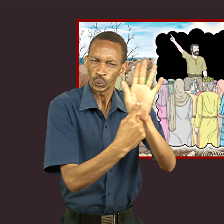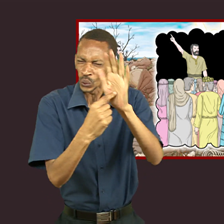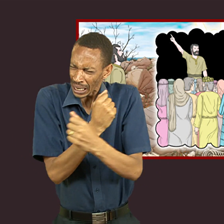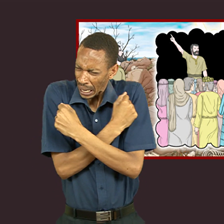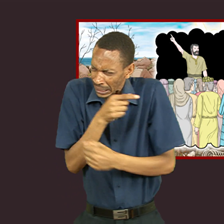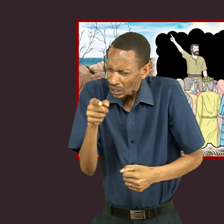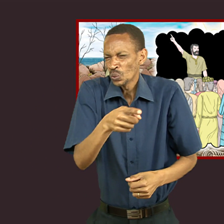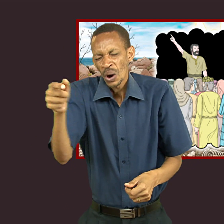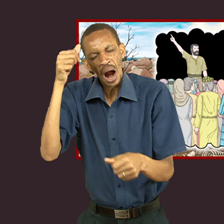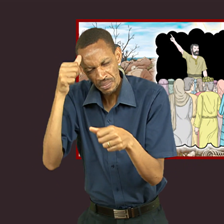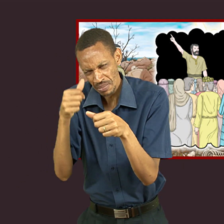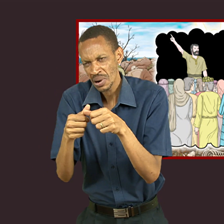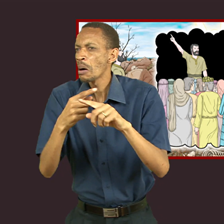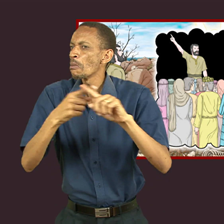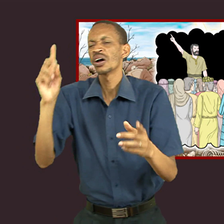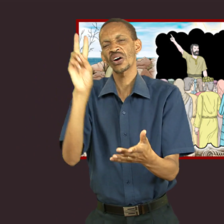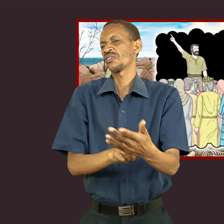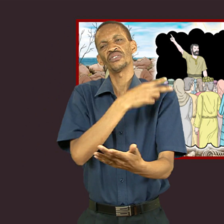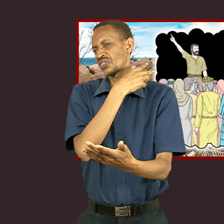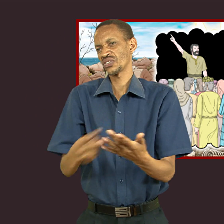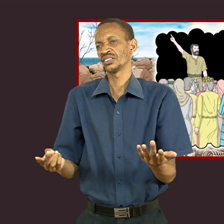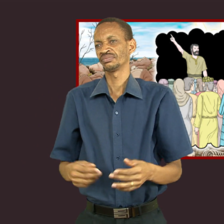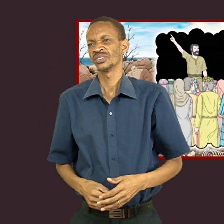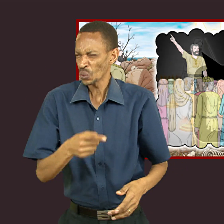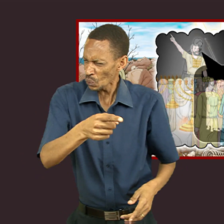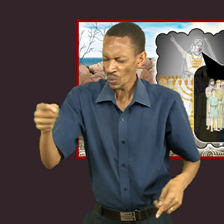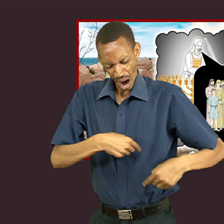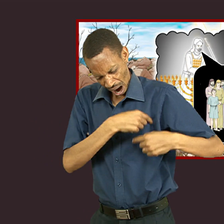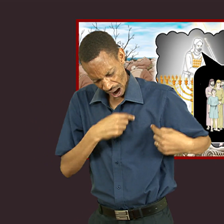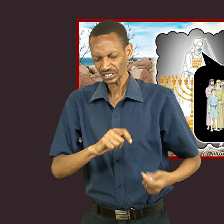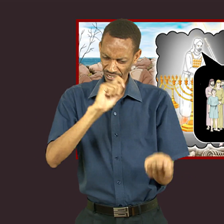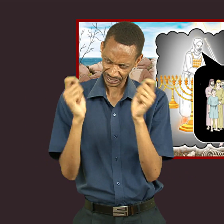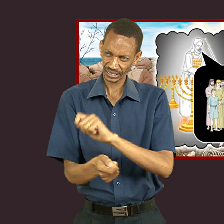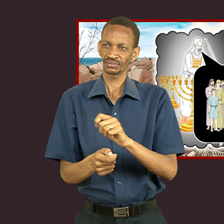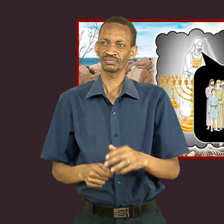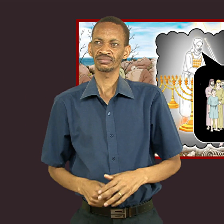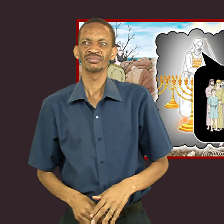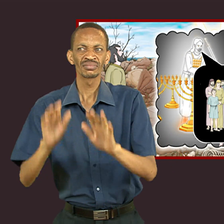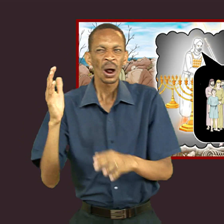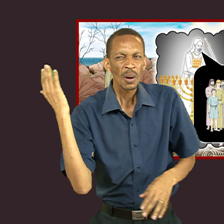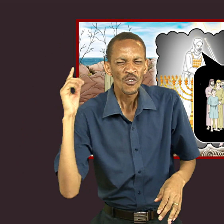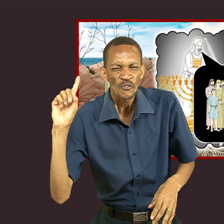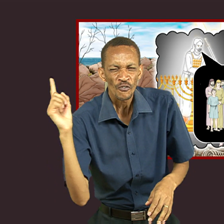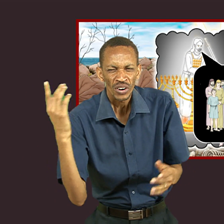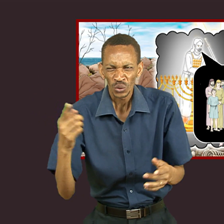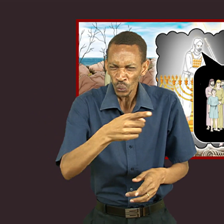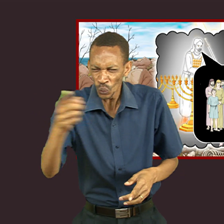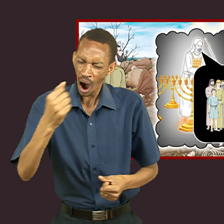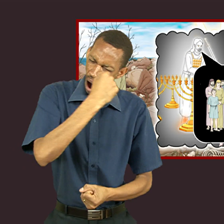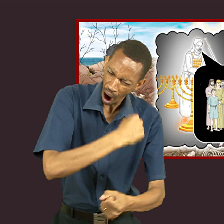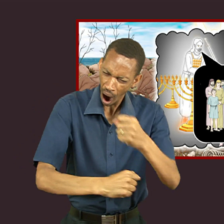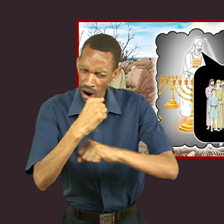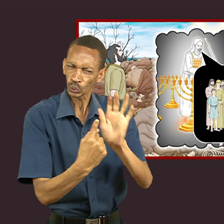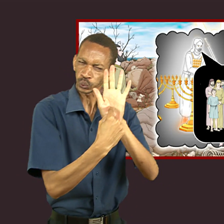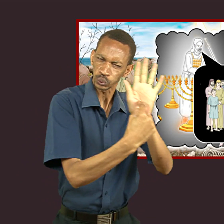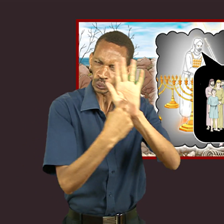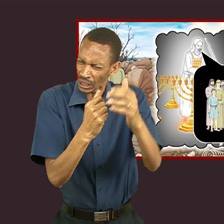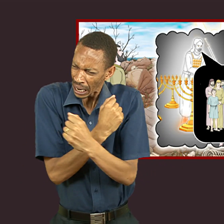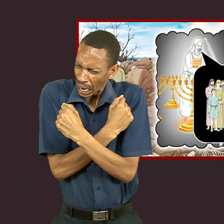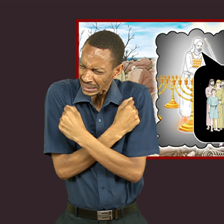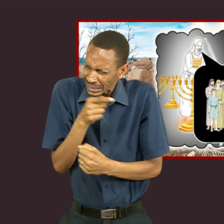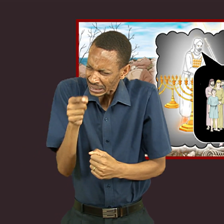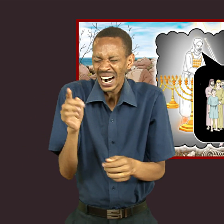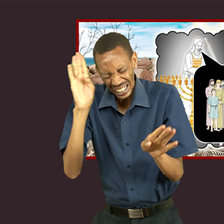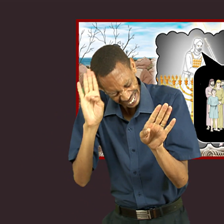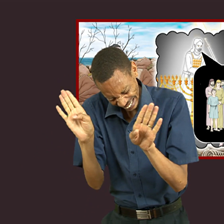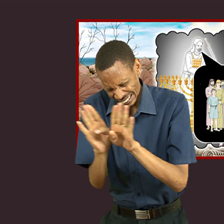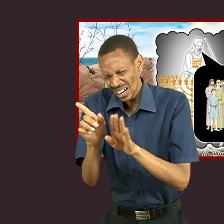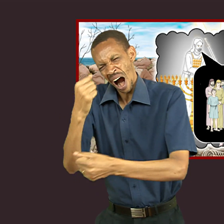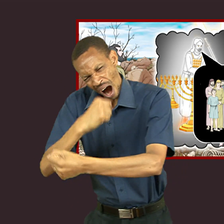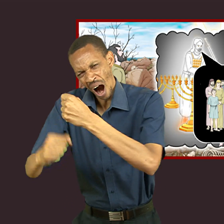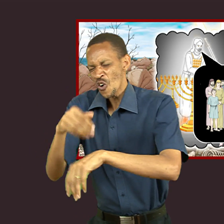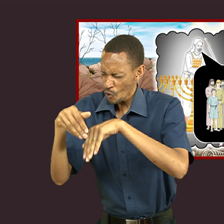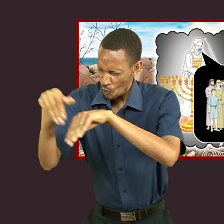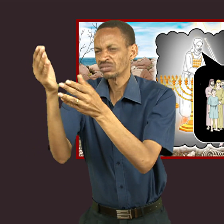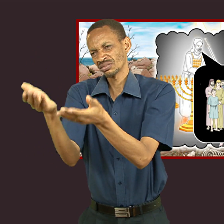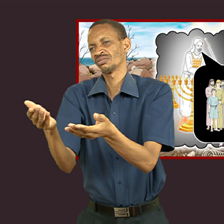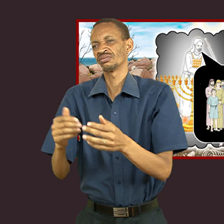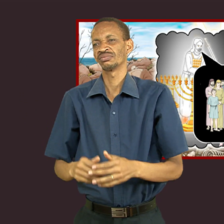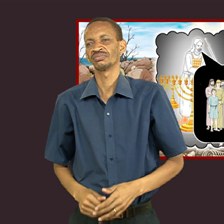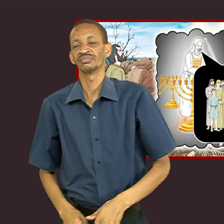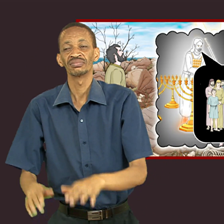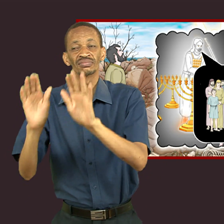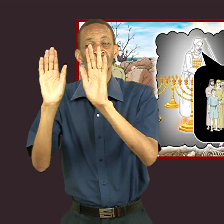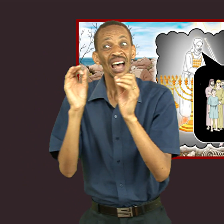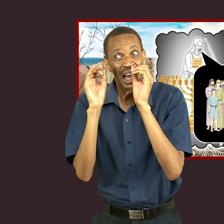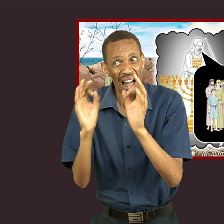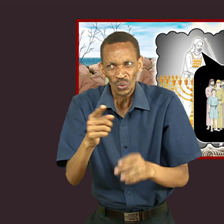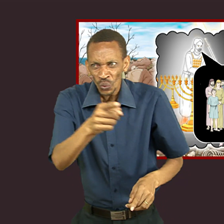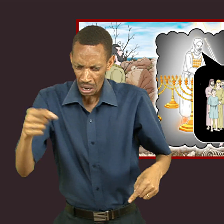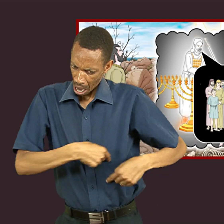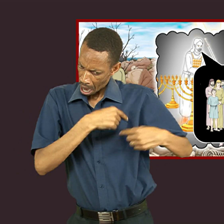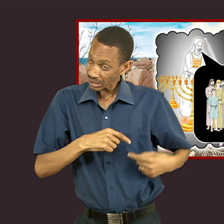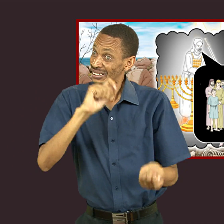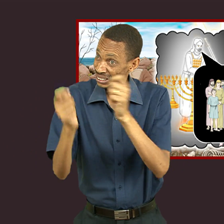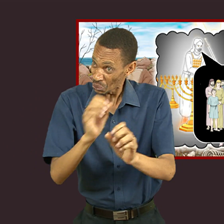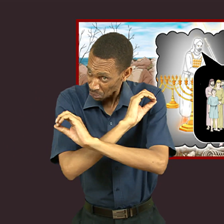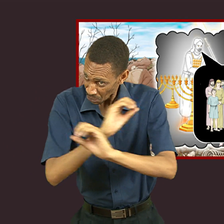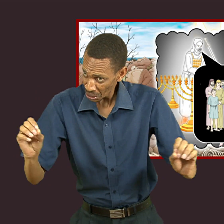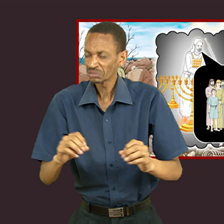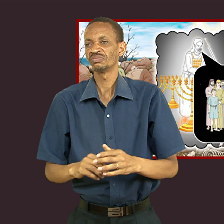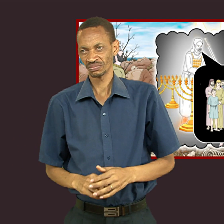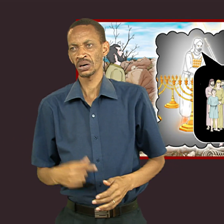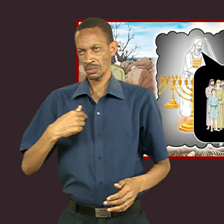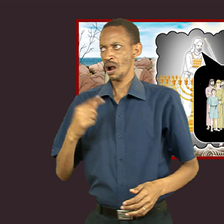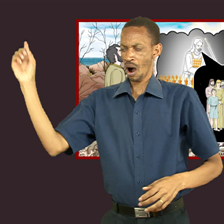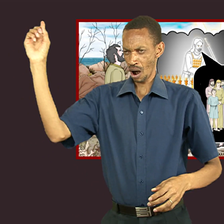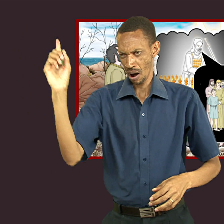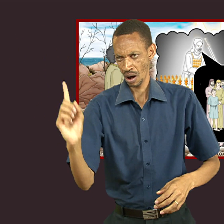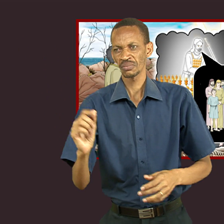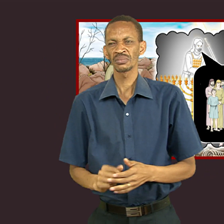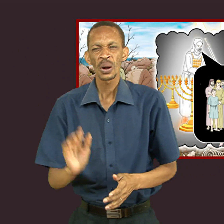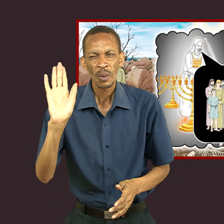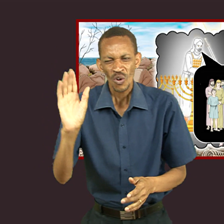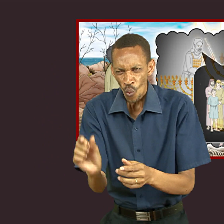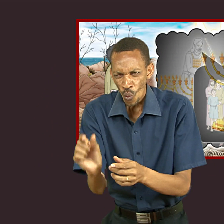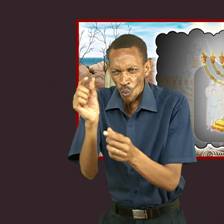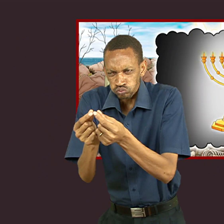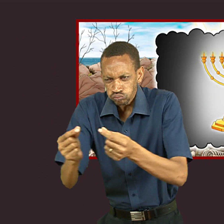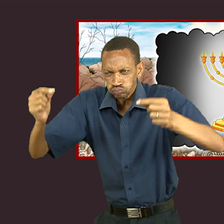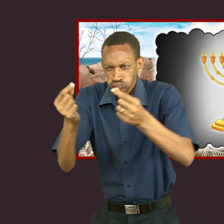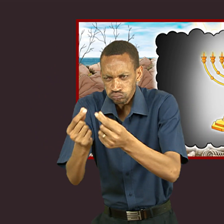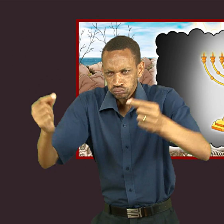Therefore, keep in mind how far you have fallen. Repent and perform the deeds you did at first.